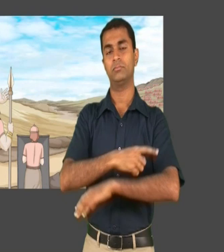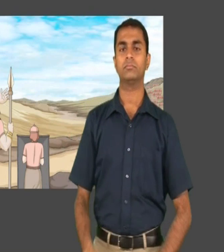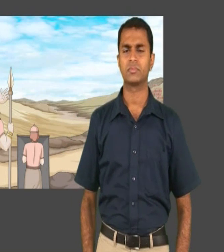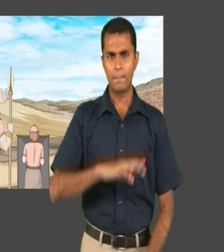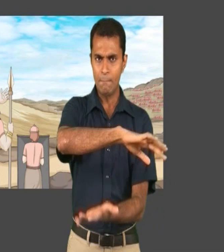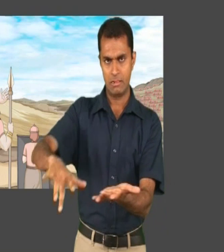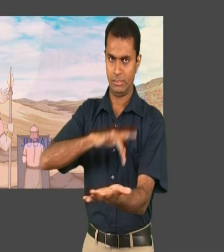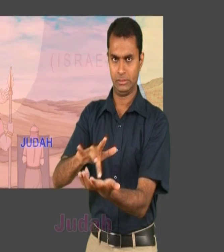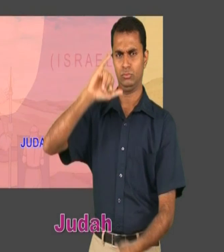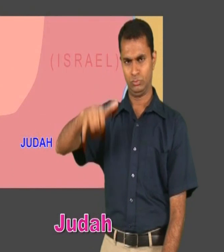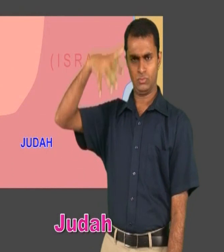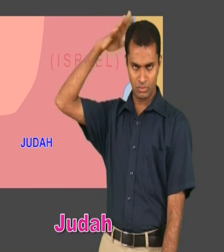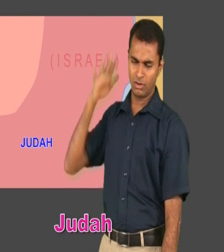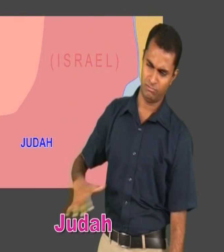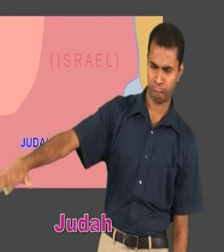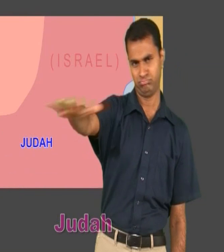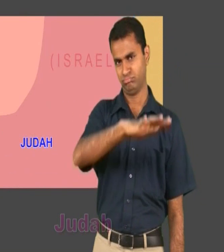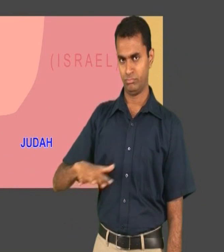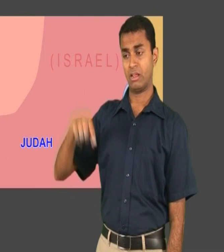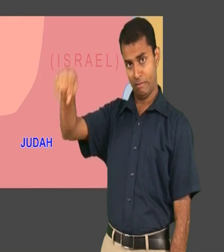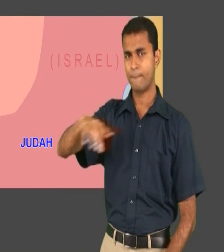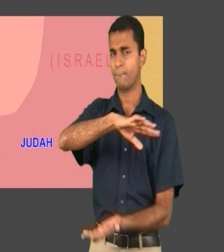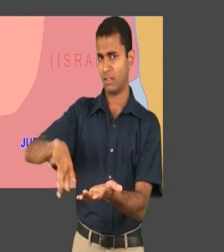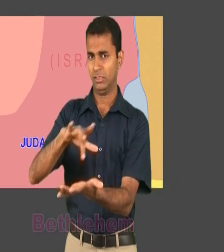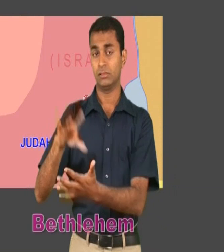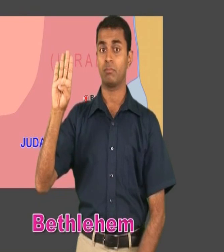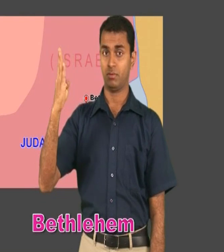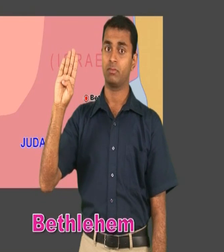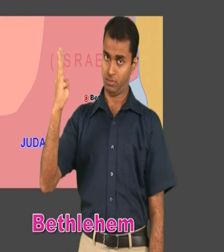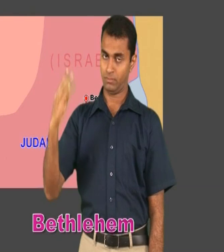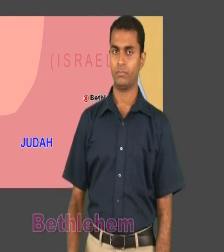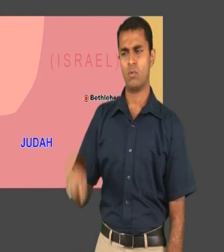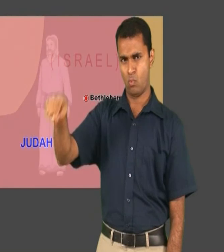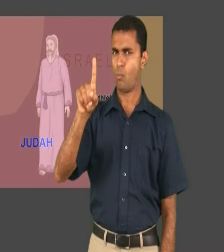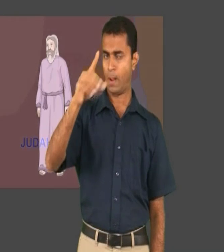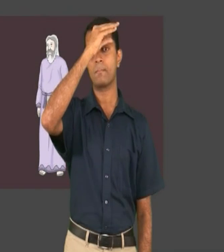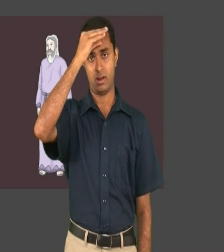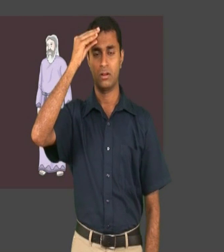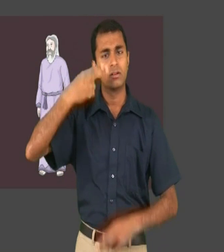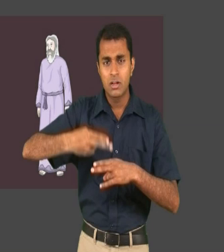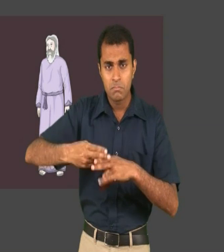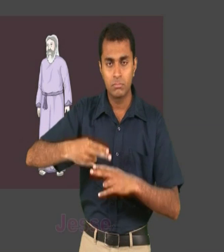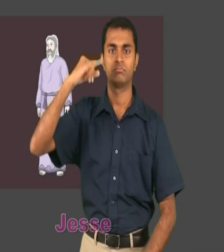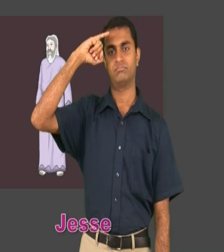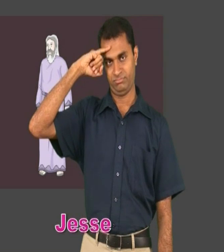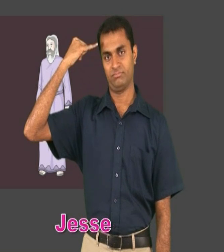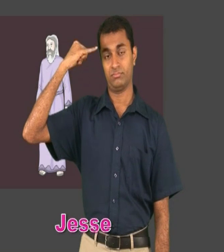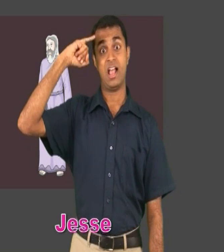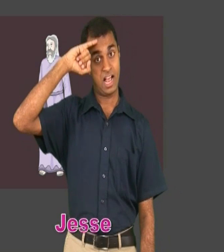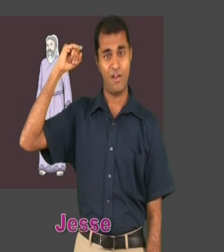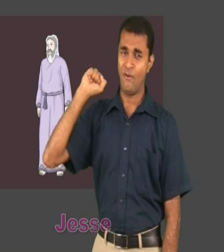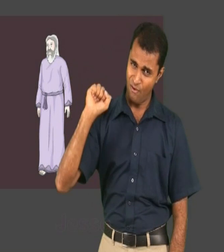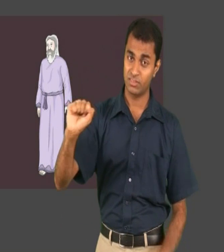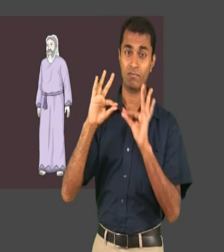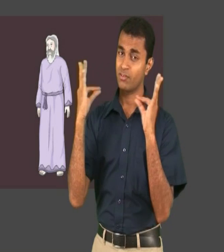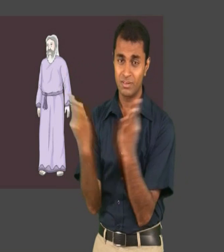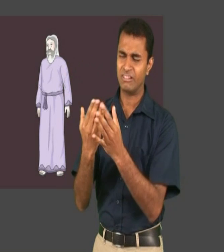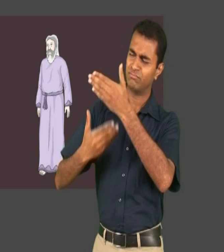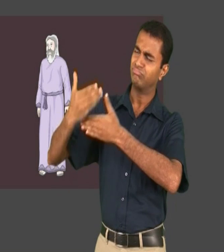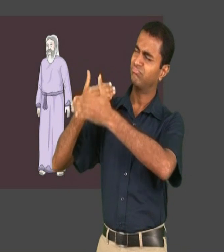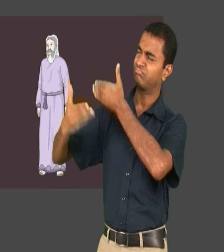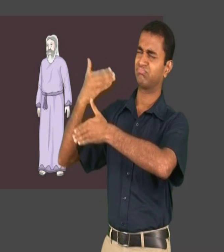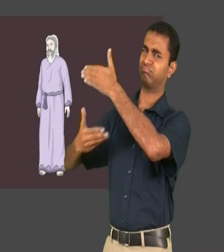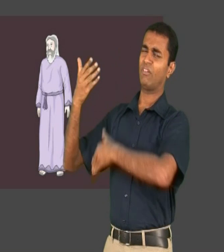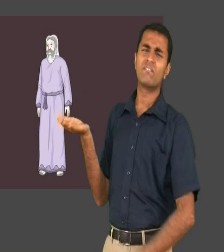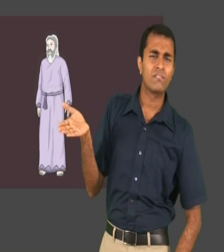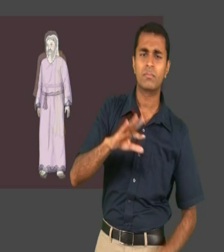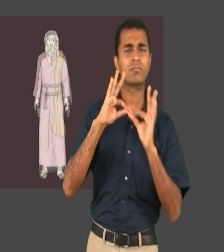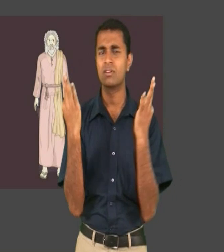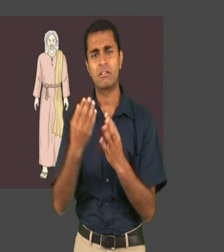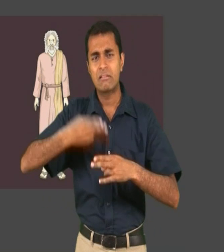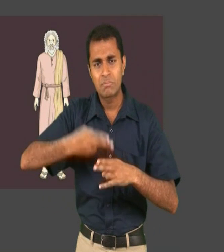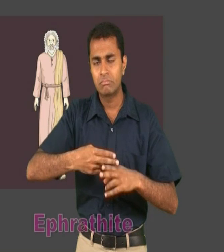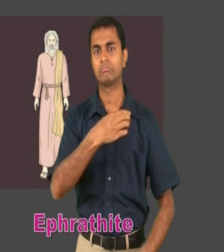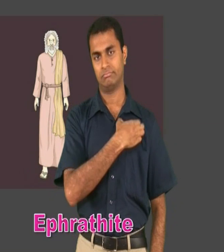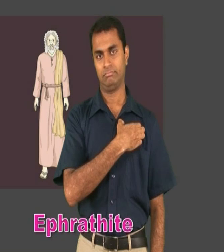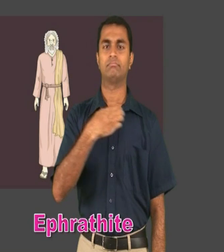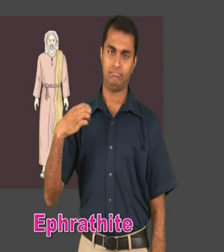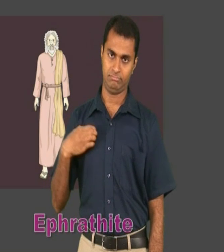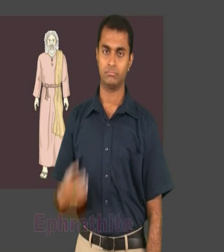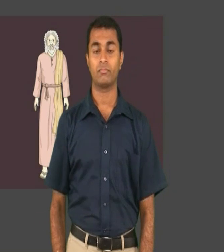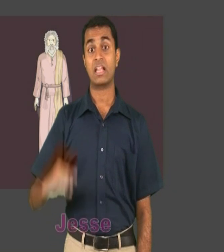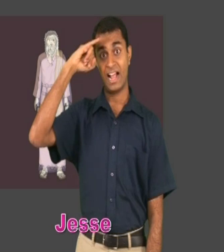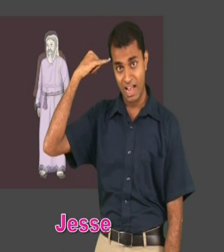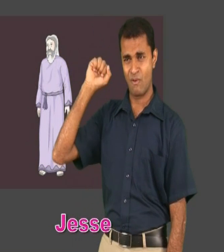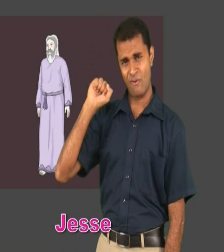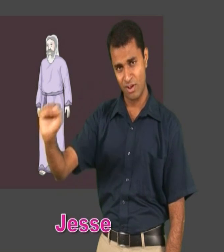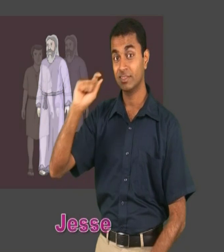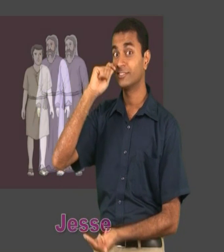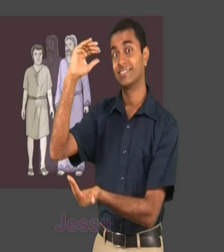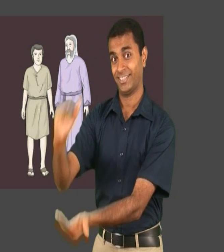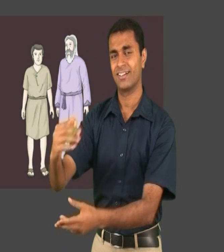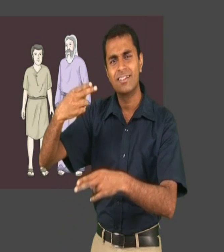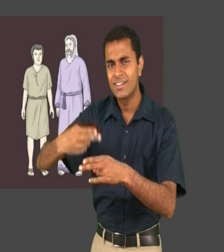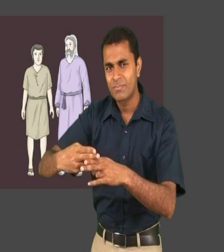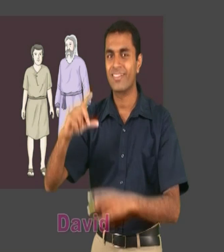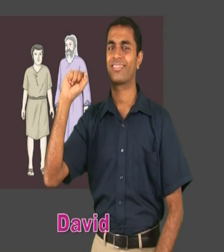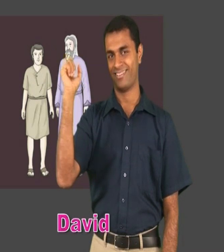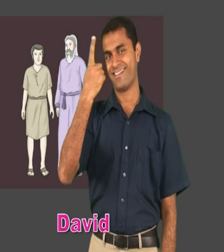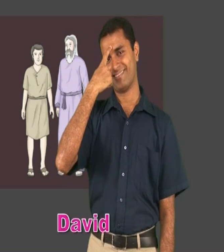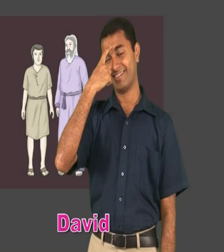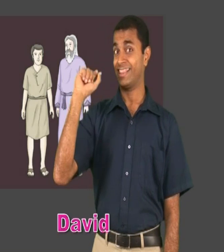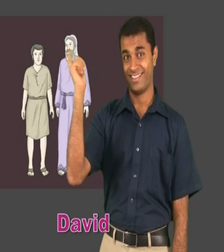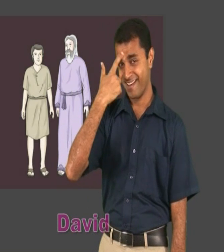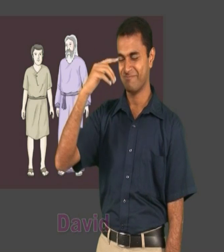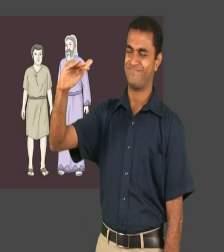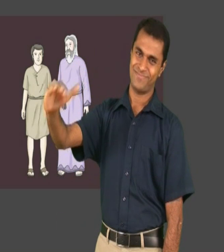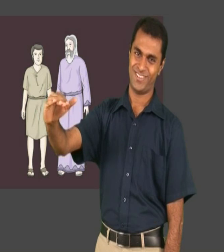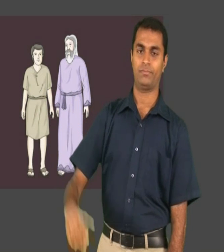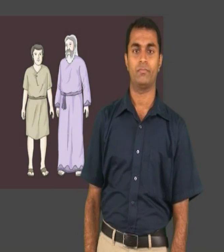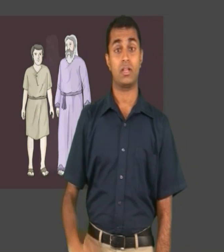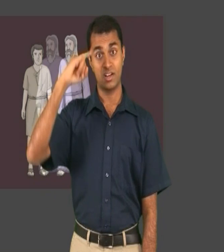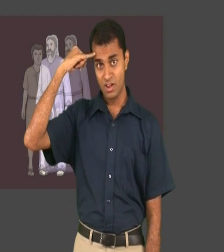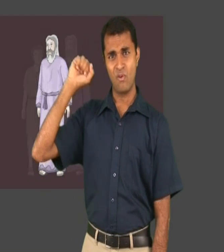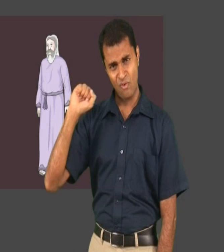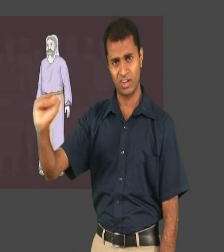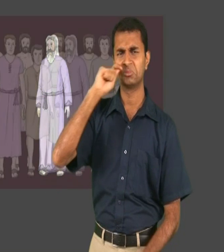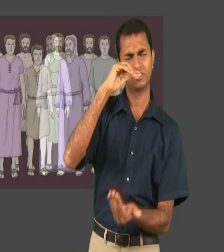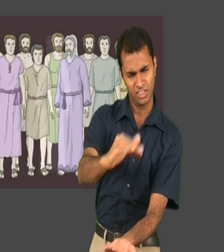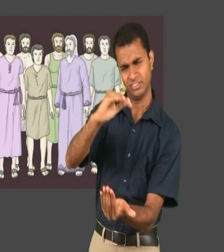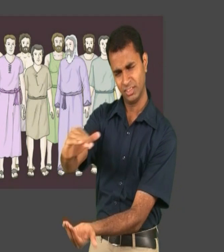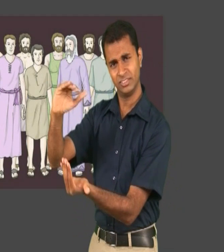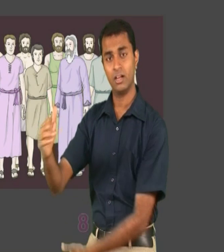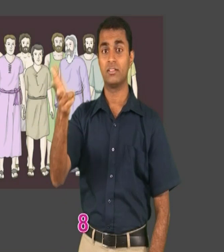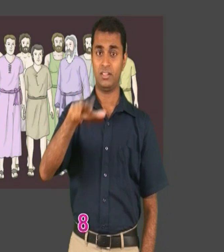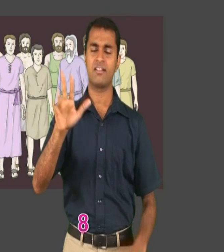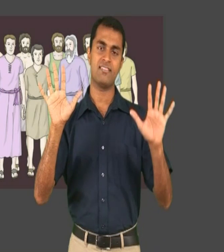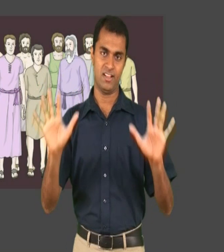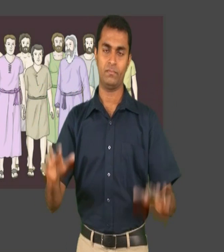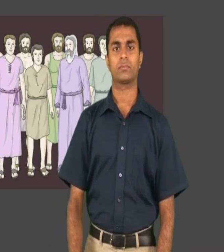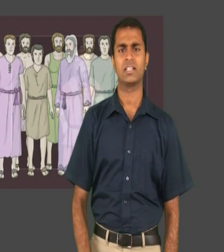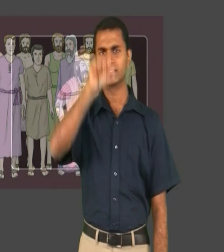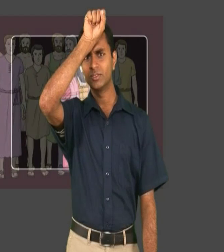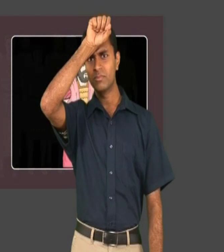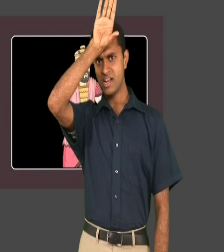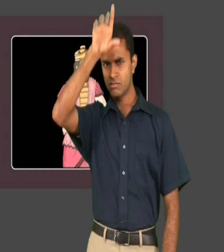Now David was the son of a man named Jesse, an Ephrathite from Bethlehem of Judah who had eight sons in the days of Saul.